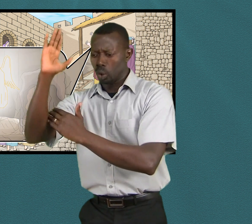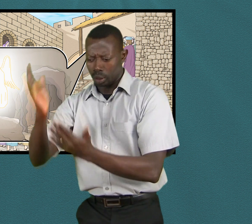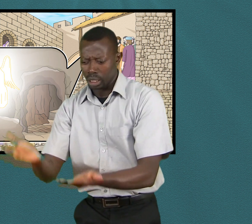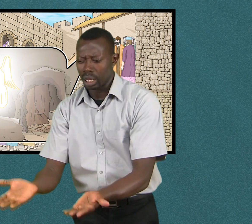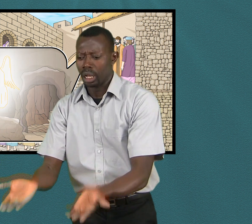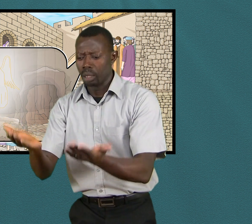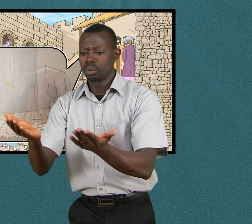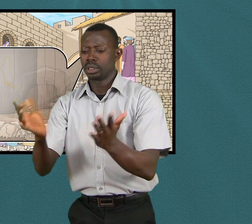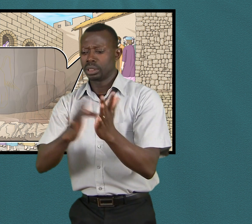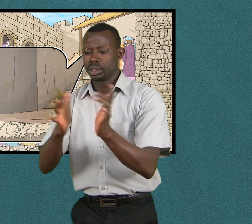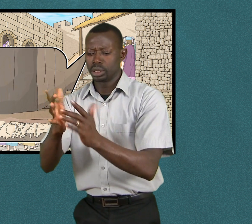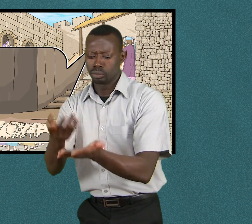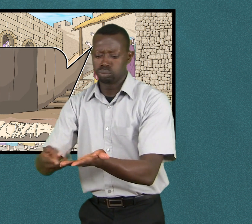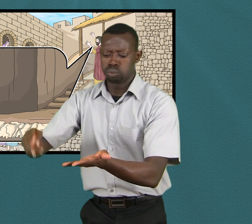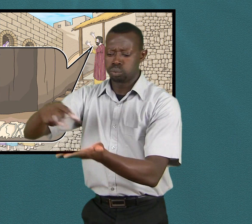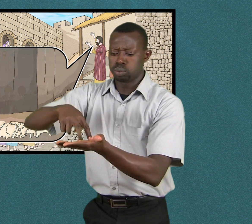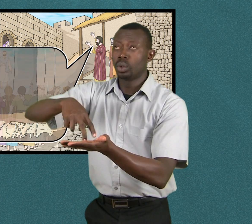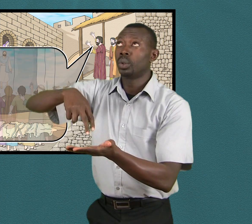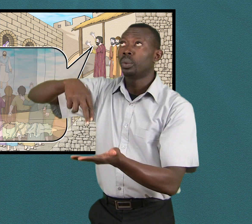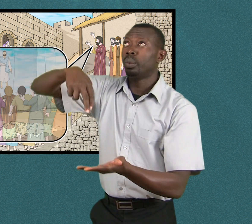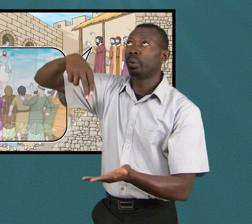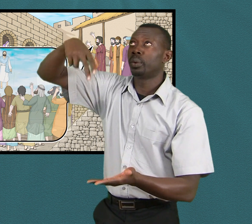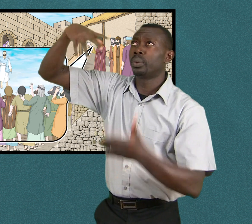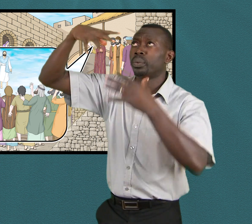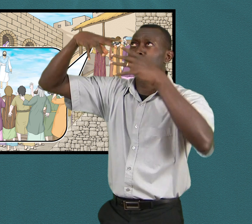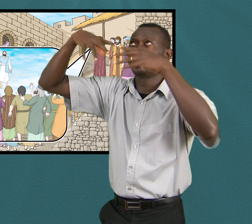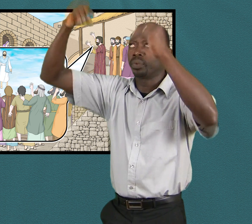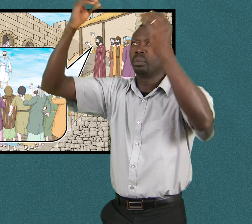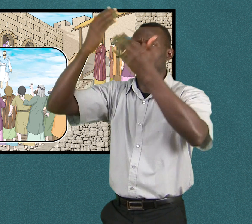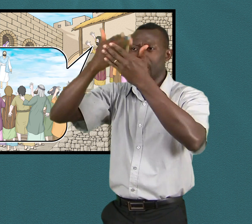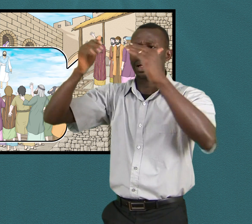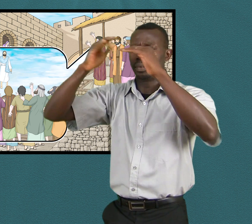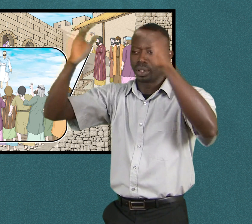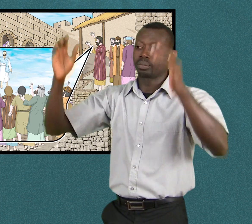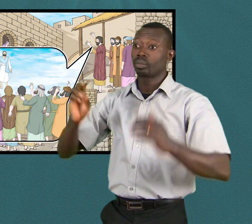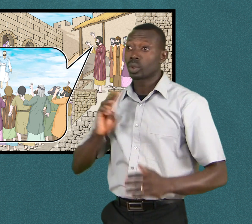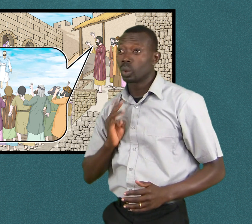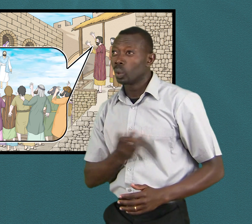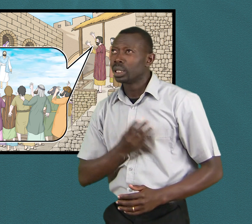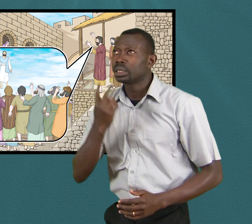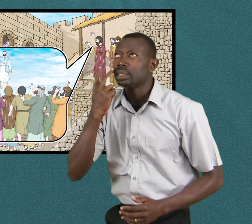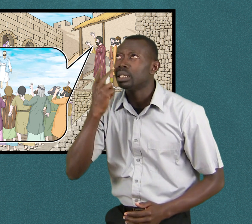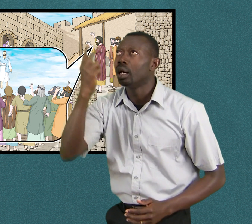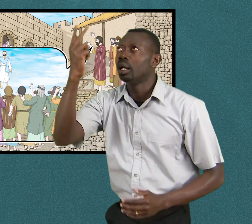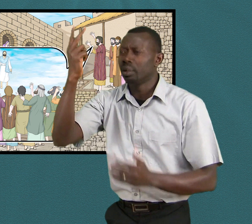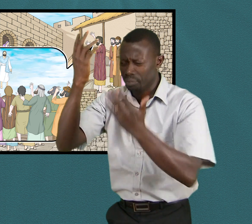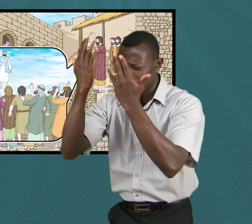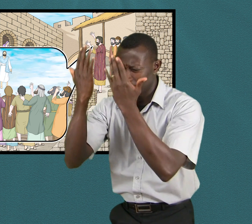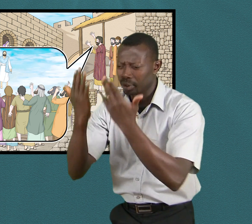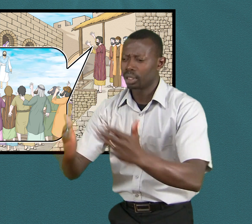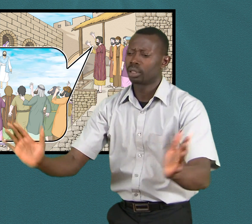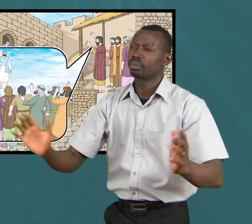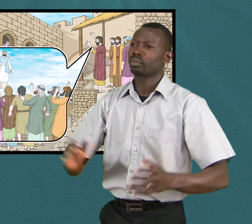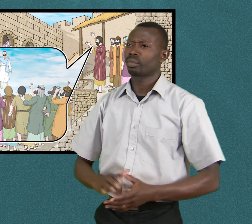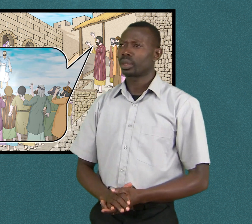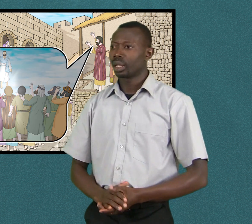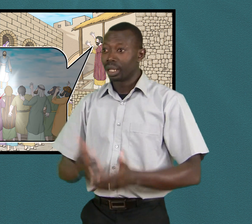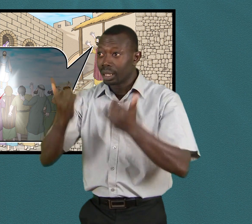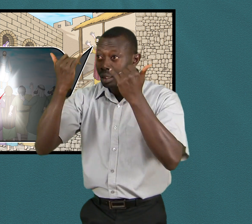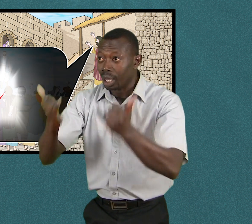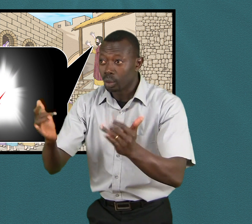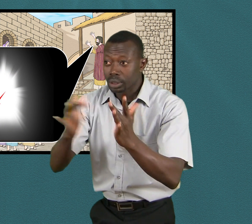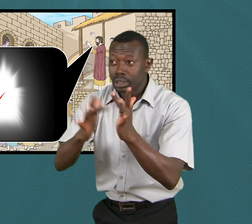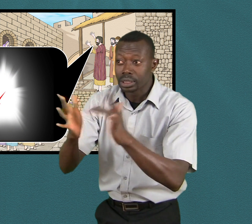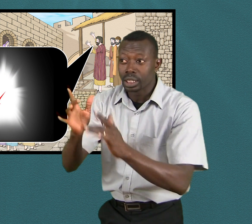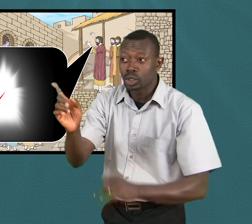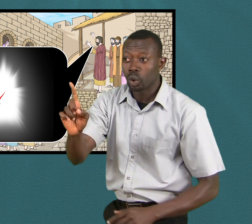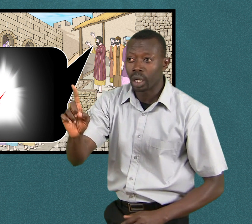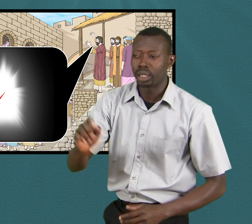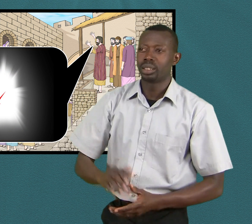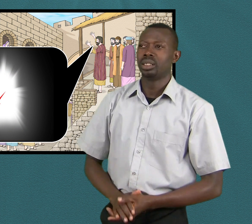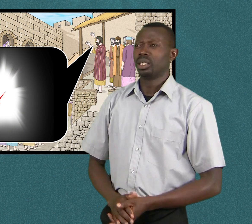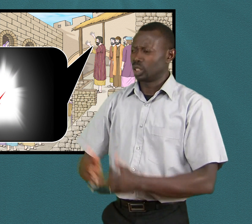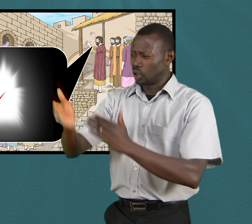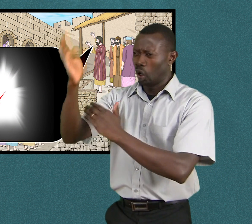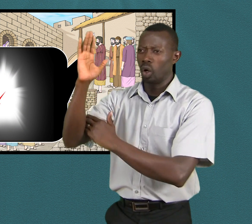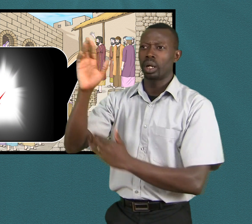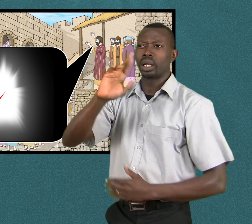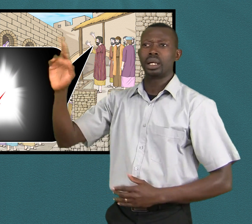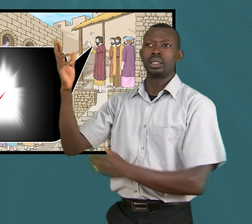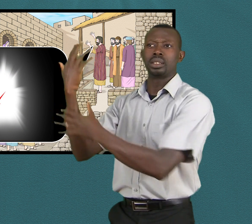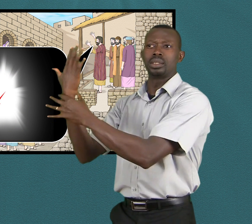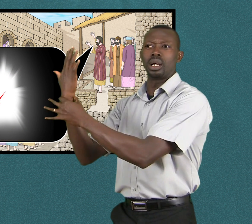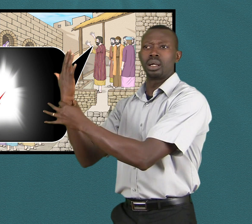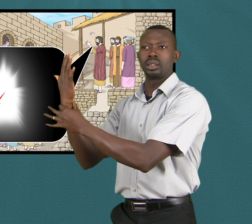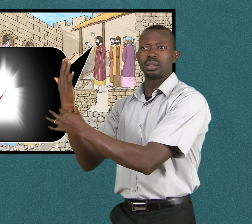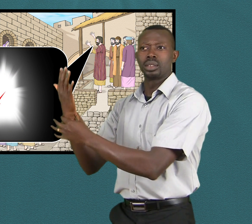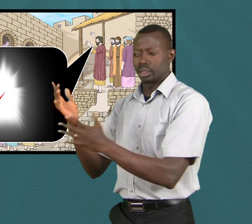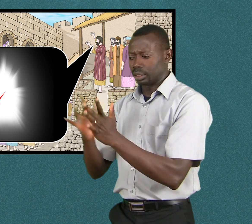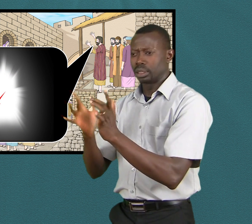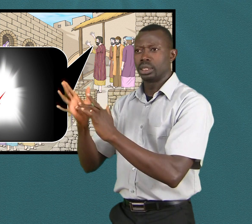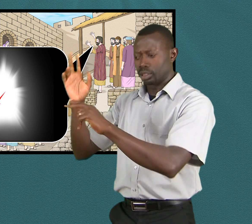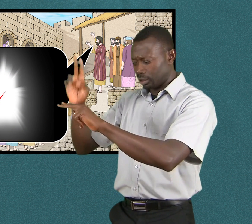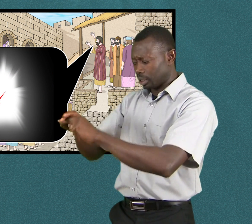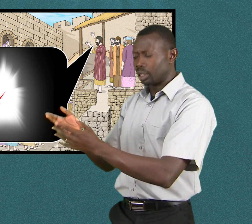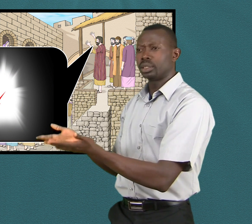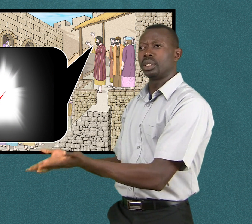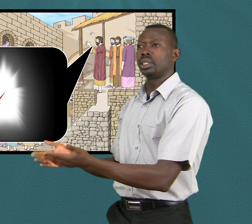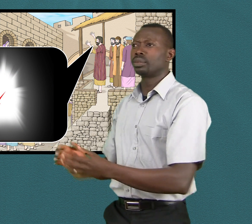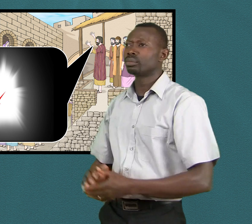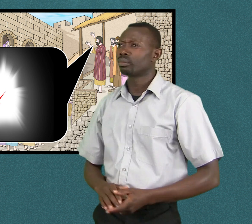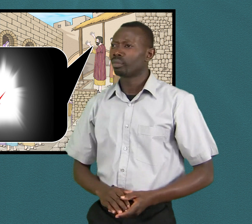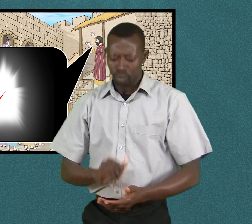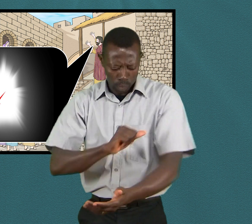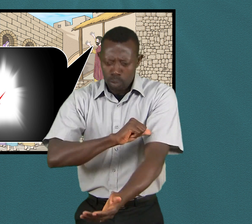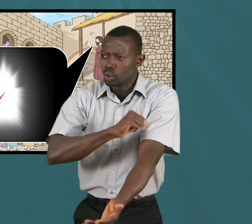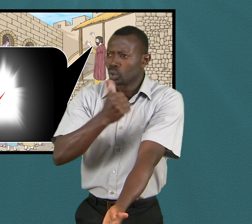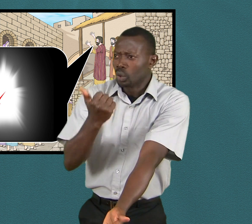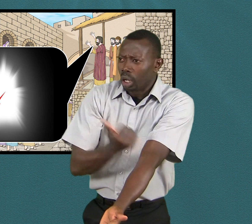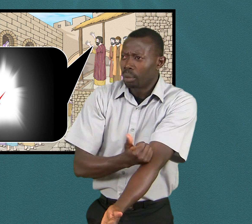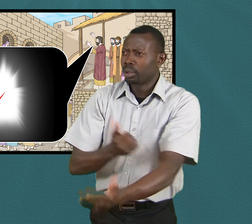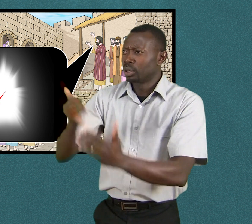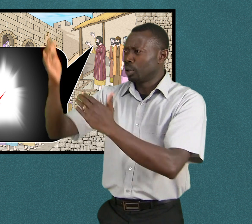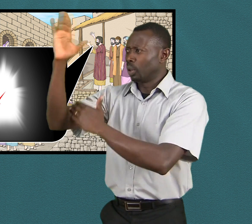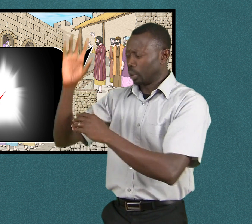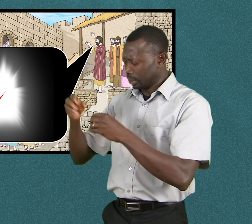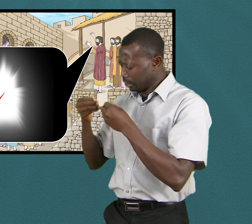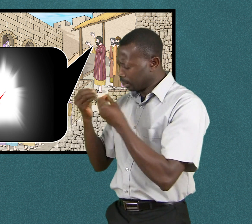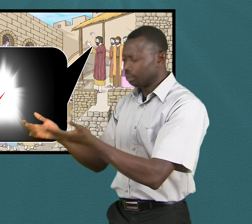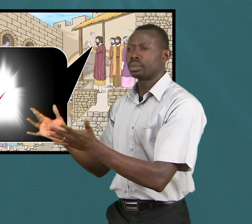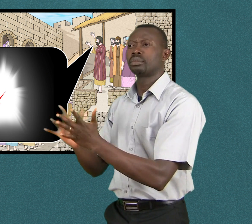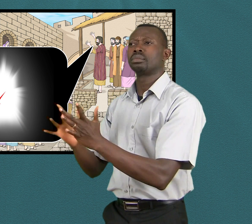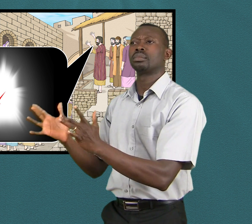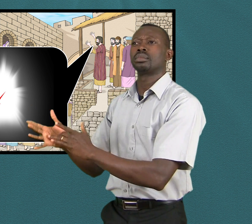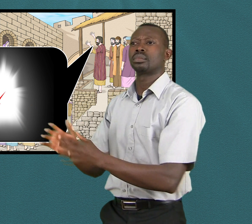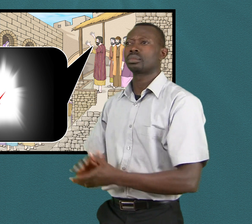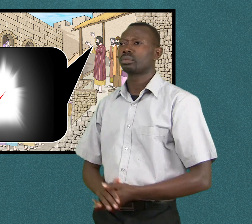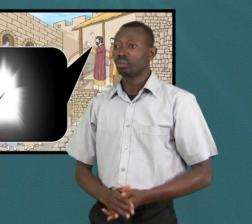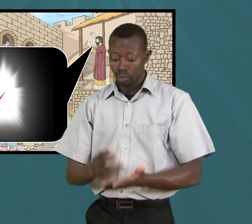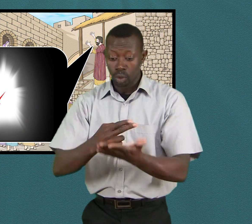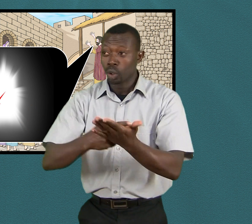Exalted, then, to the right hand of God, He has received from the Father the promised Holy Spirit and has poured out what you now see and hear.